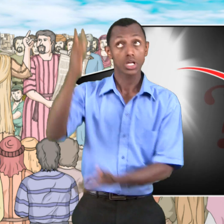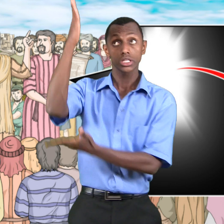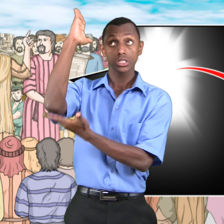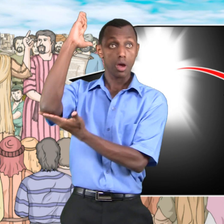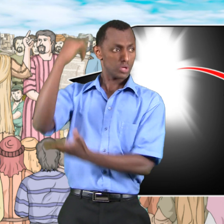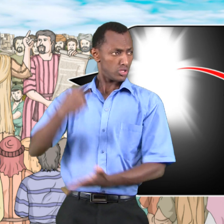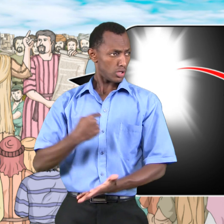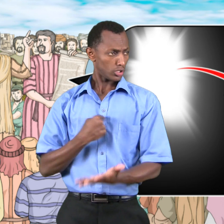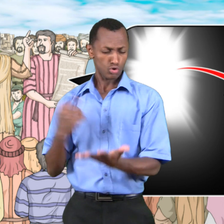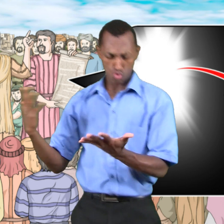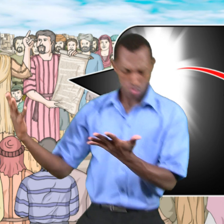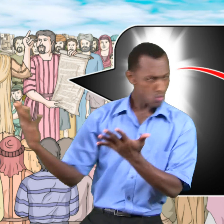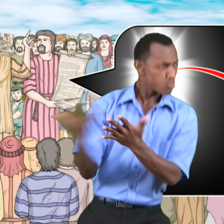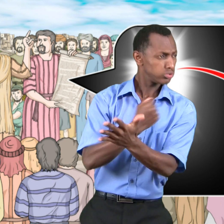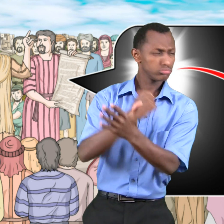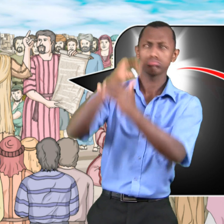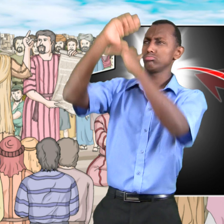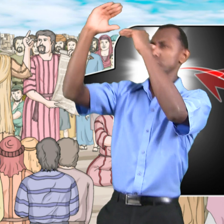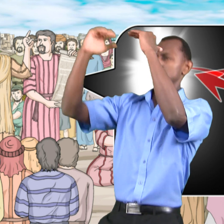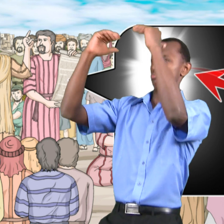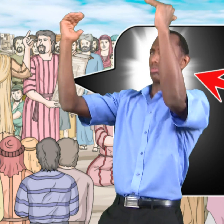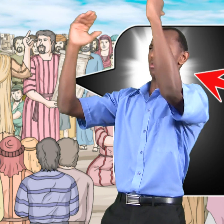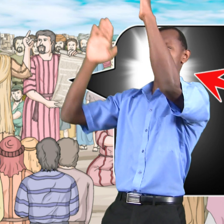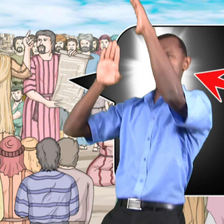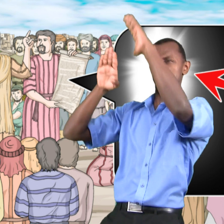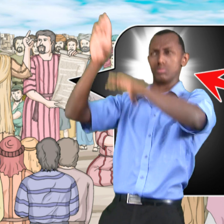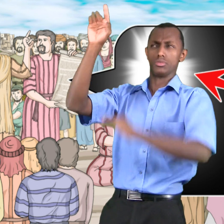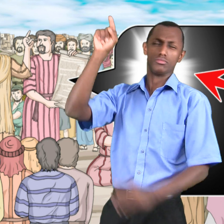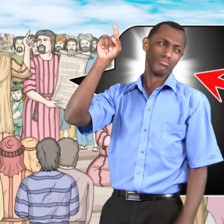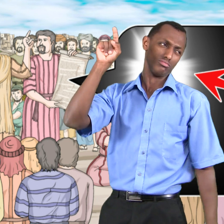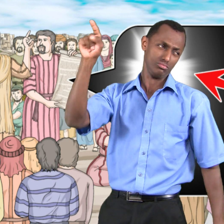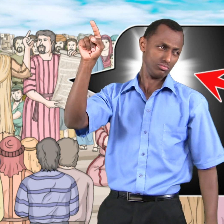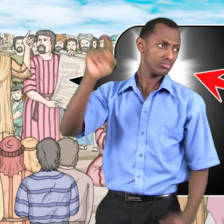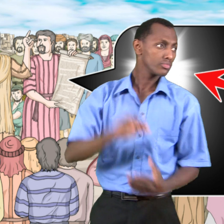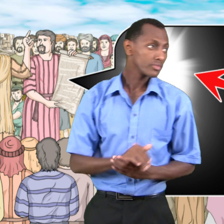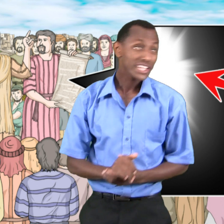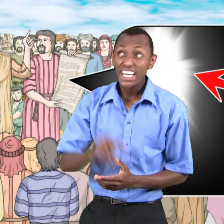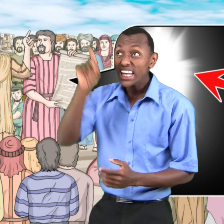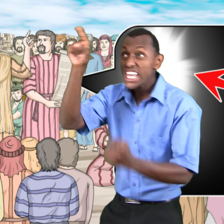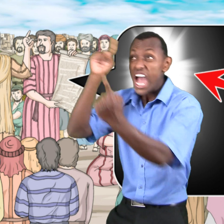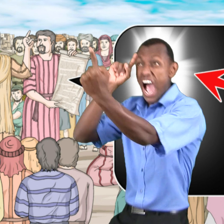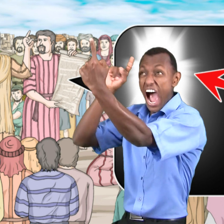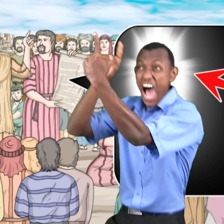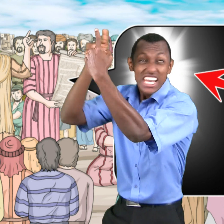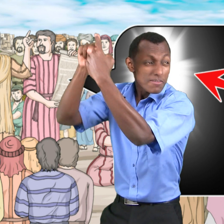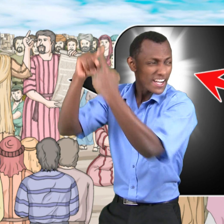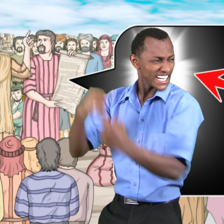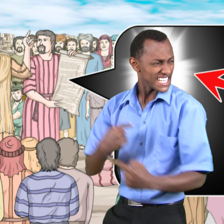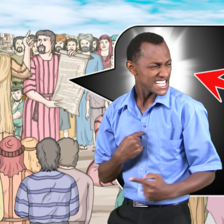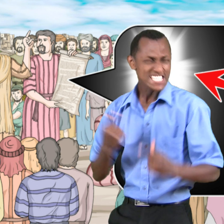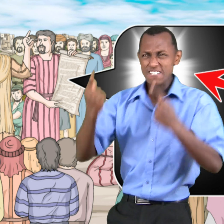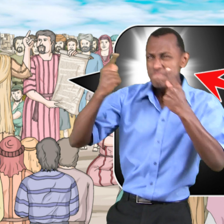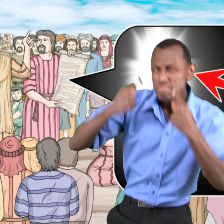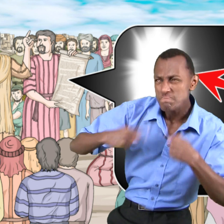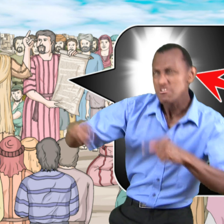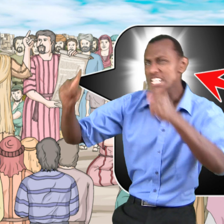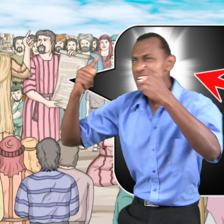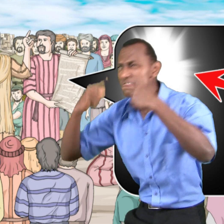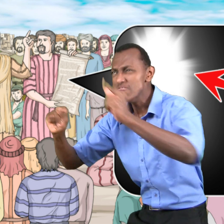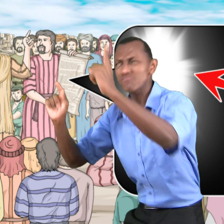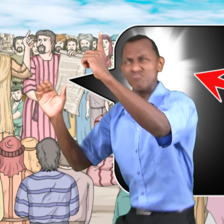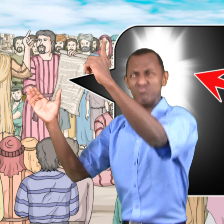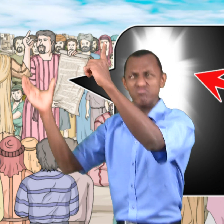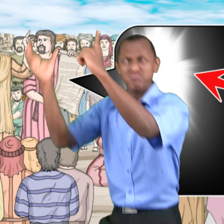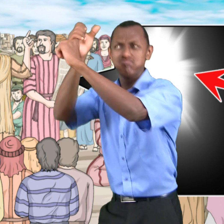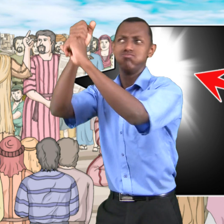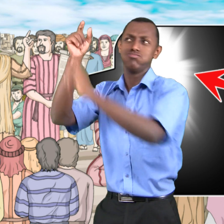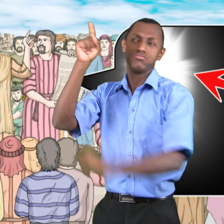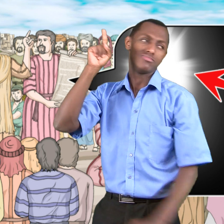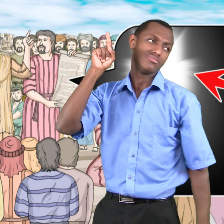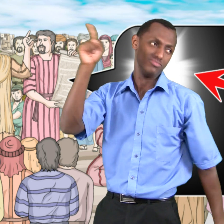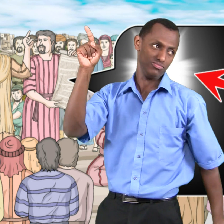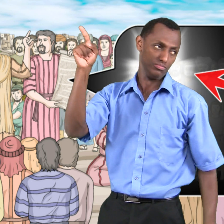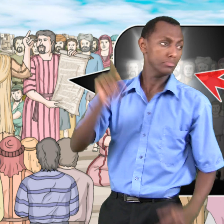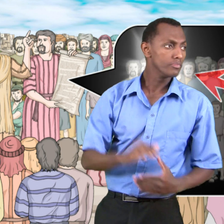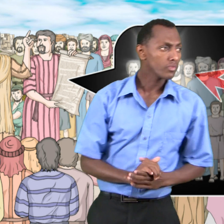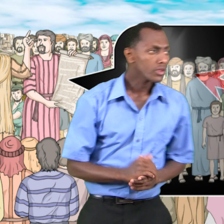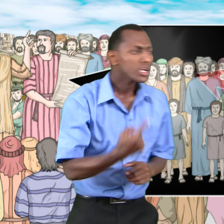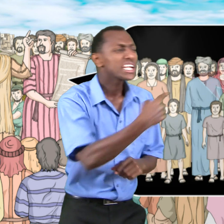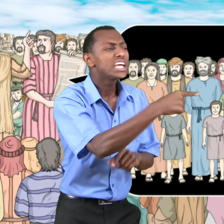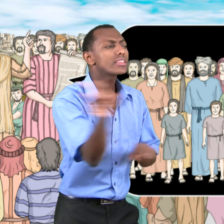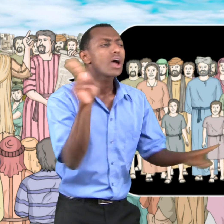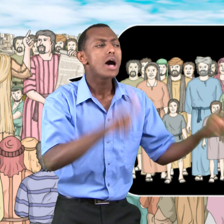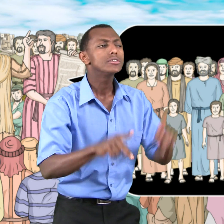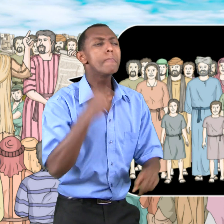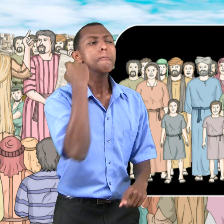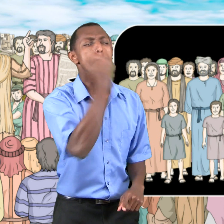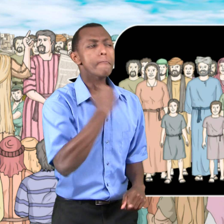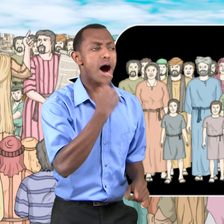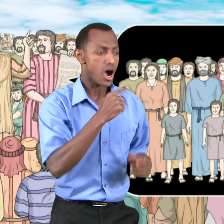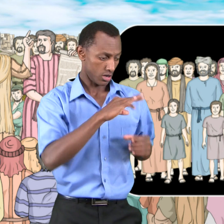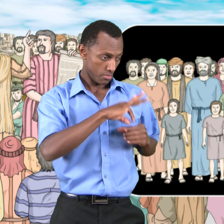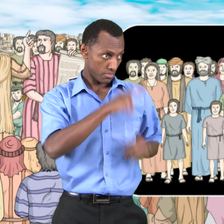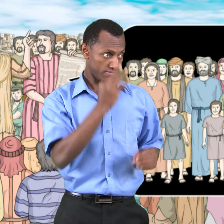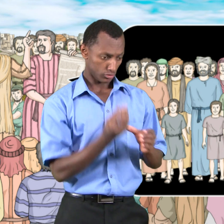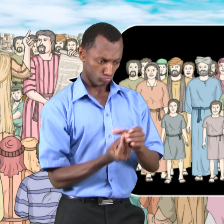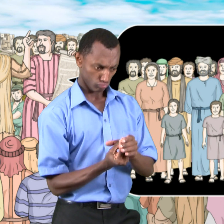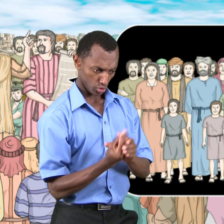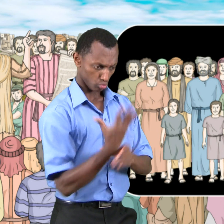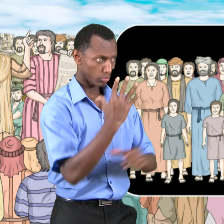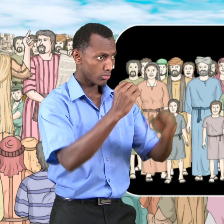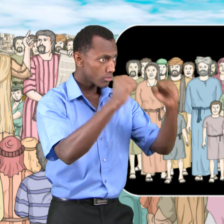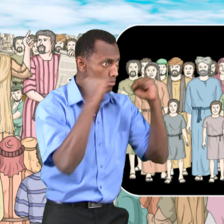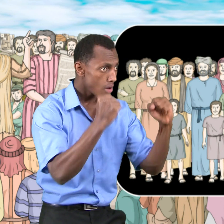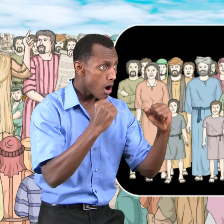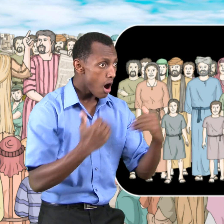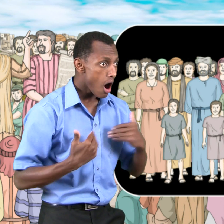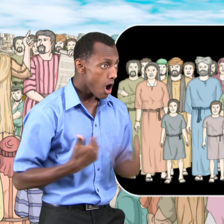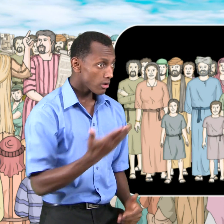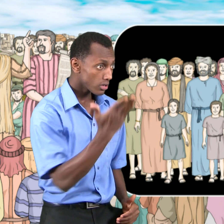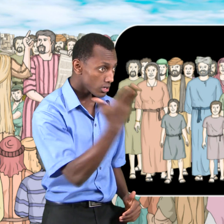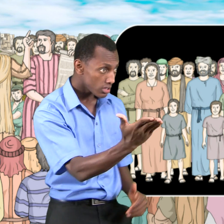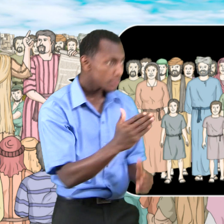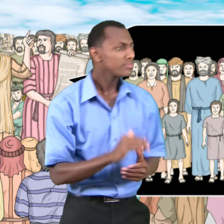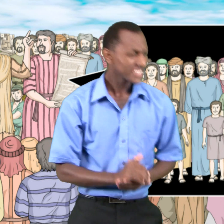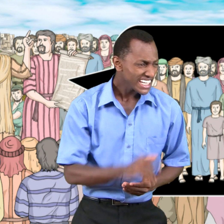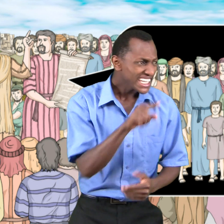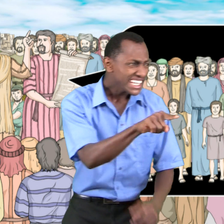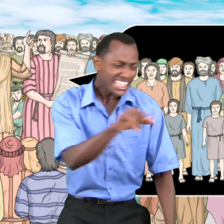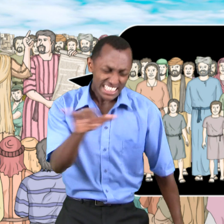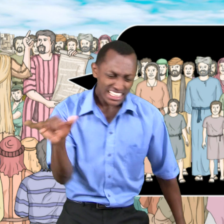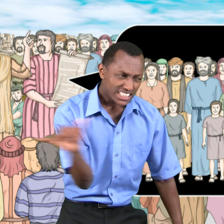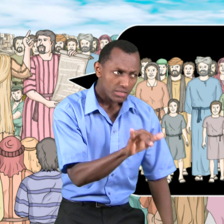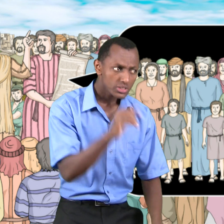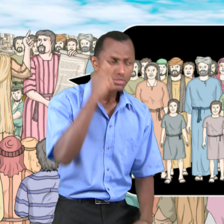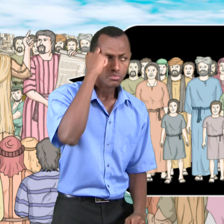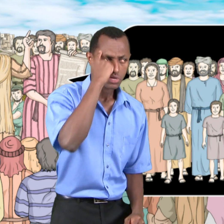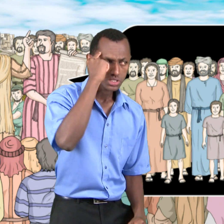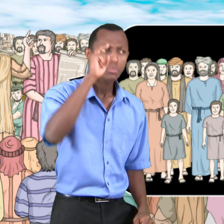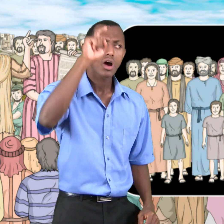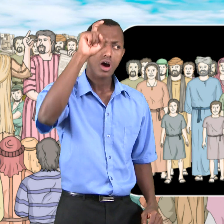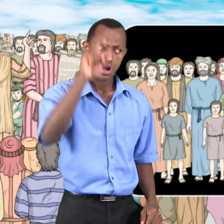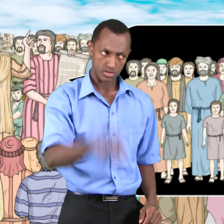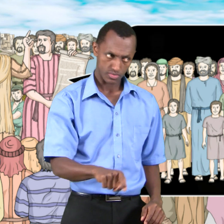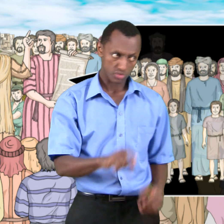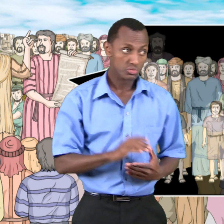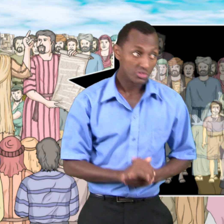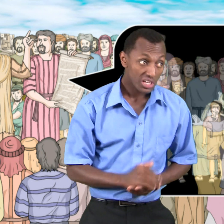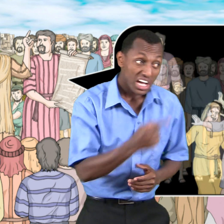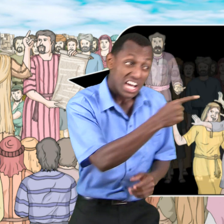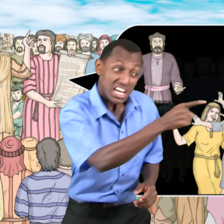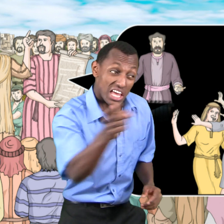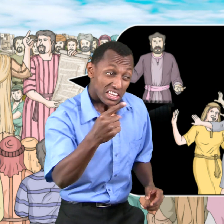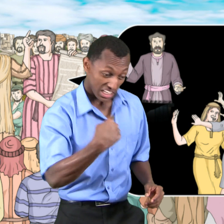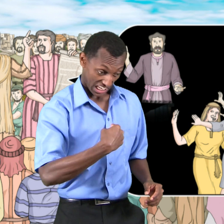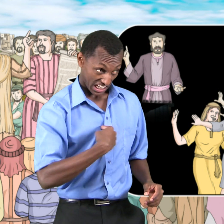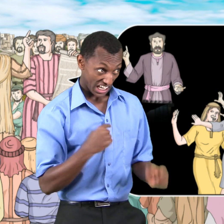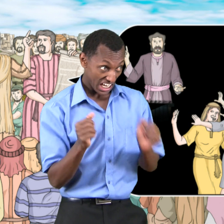All of us who are mature should embrace this point of view.